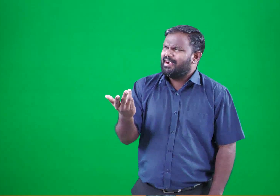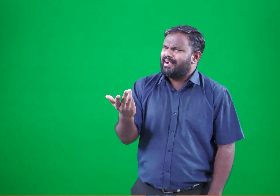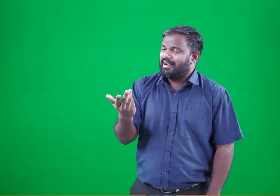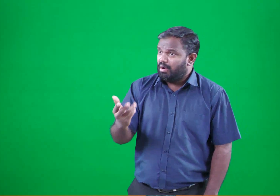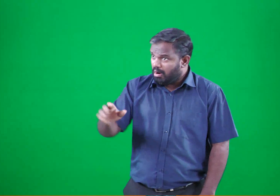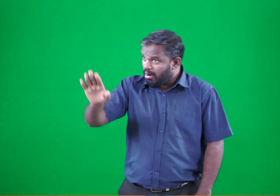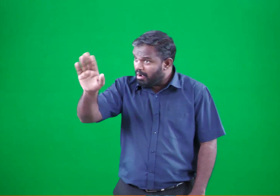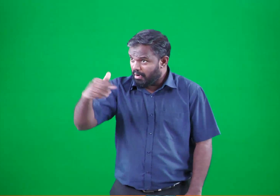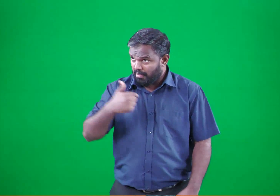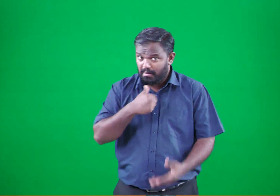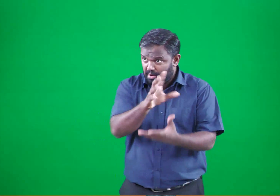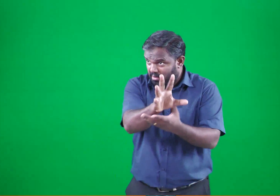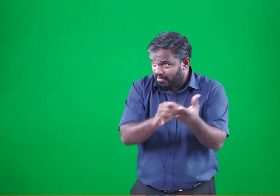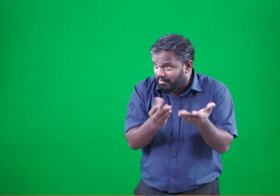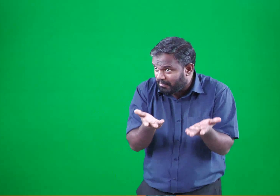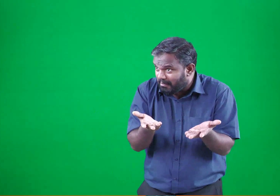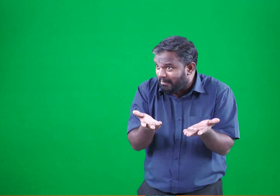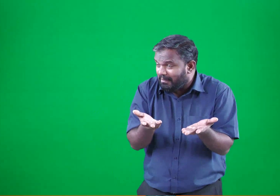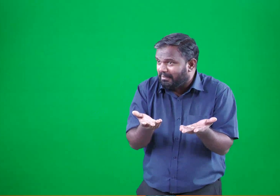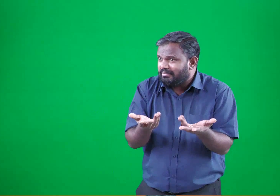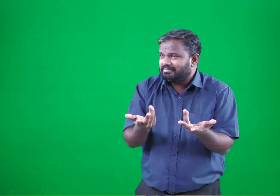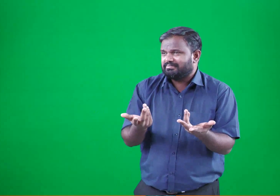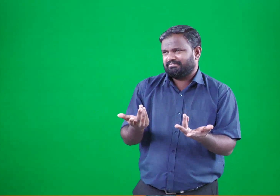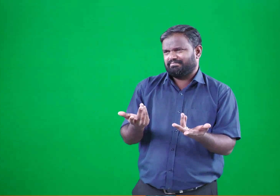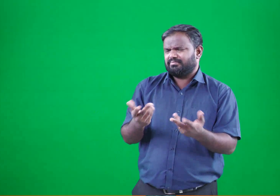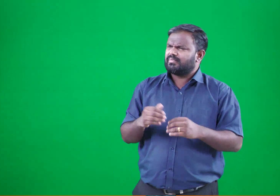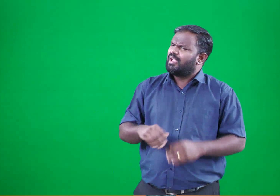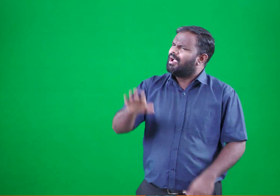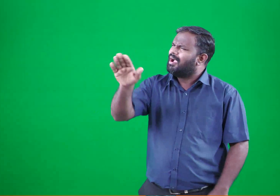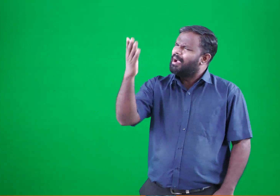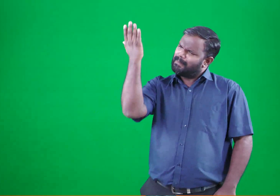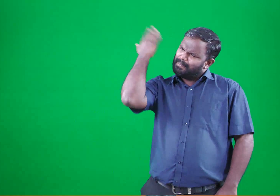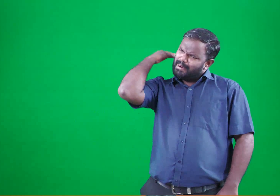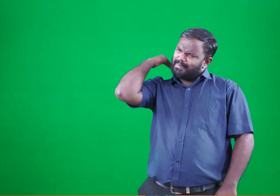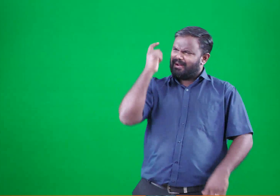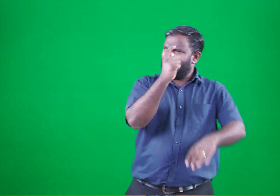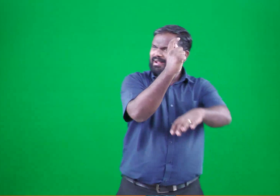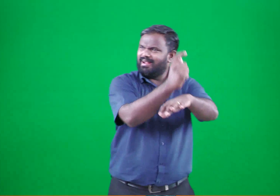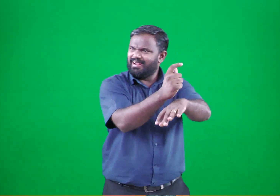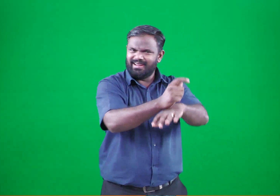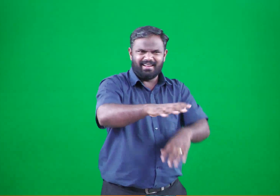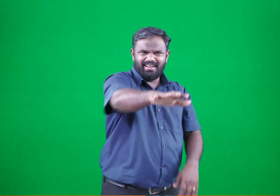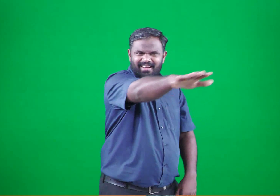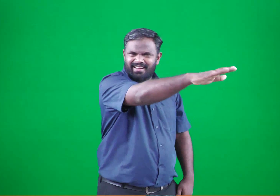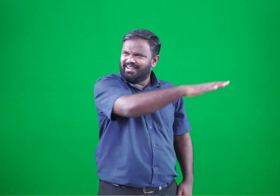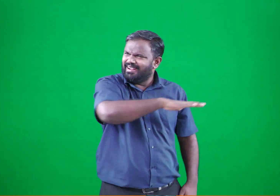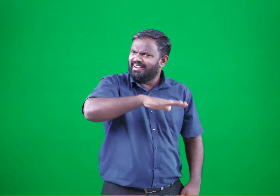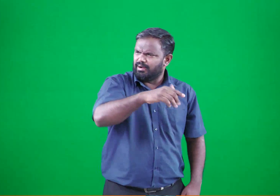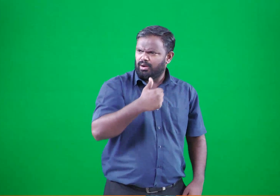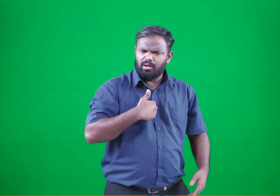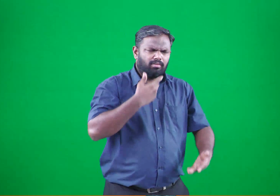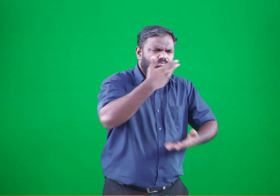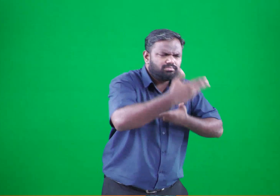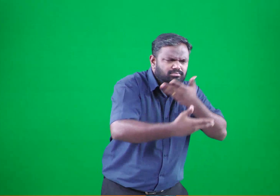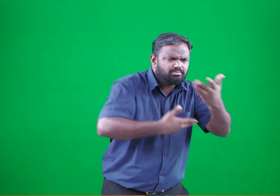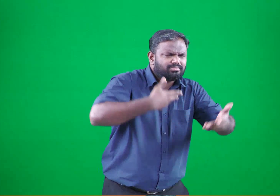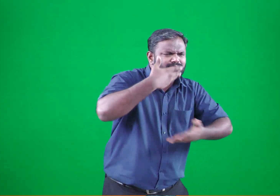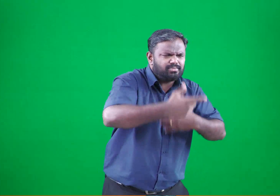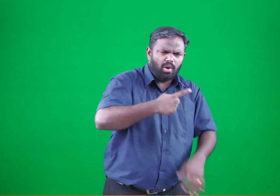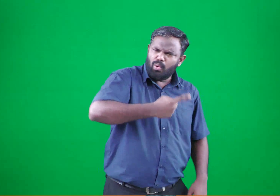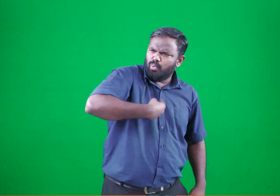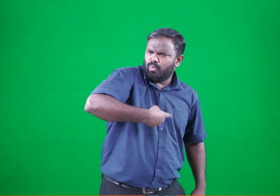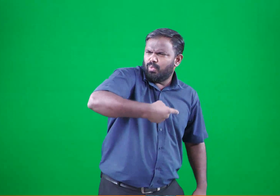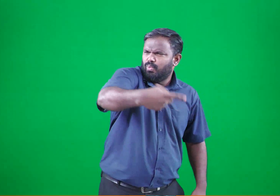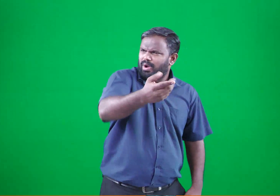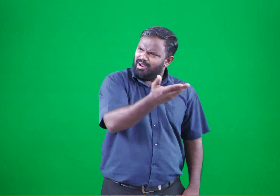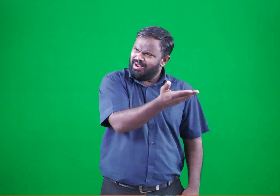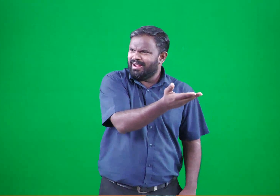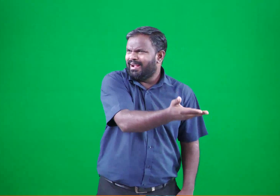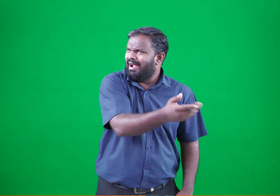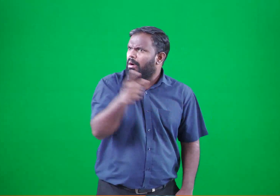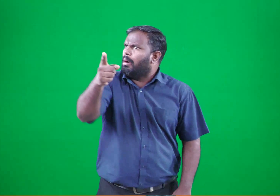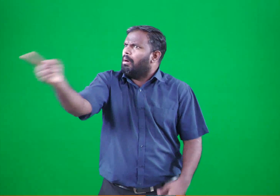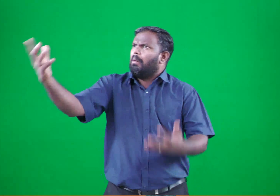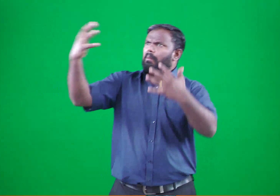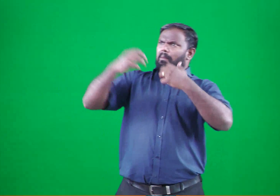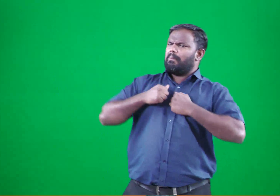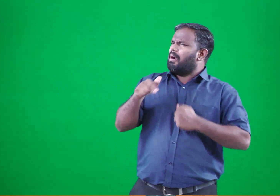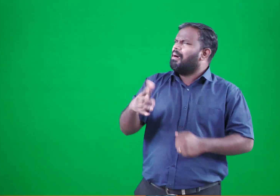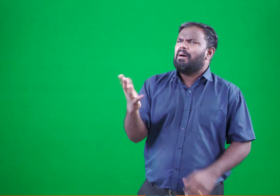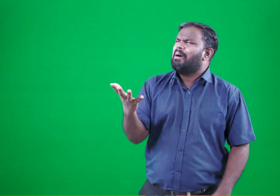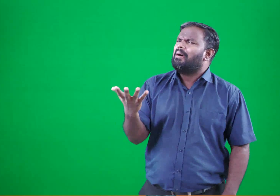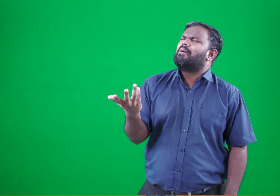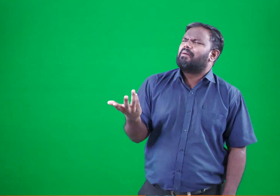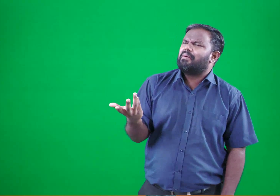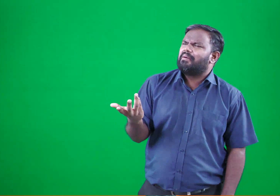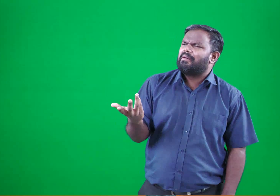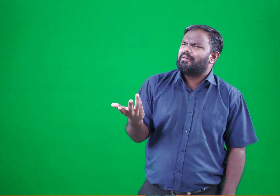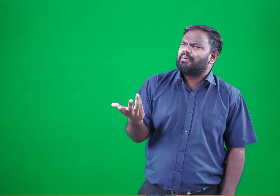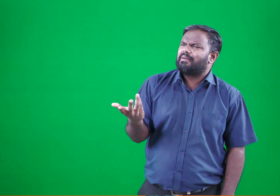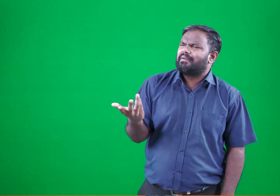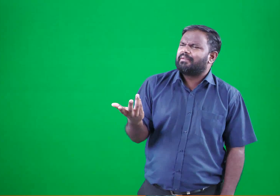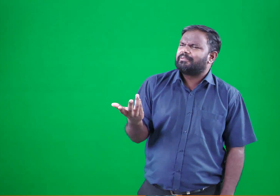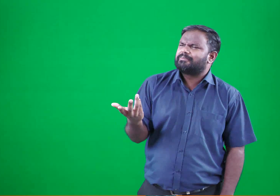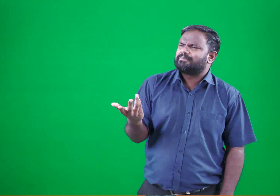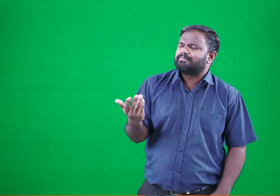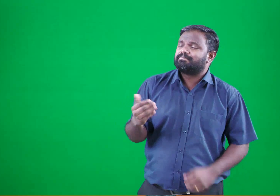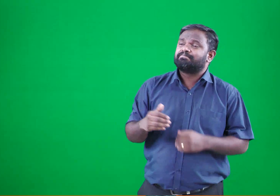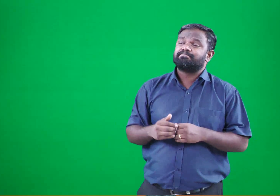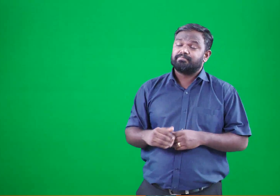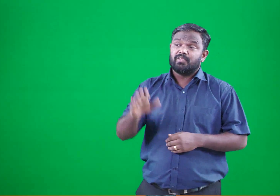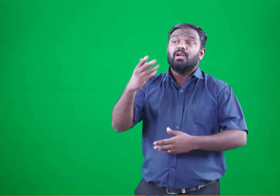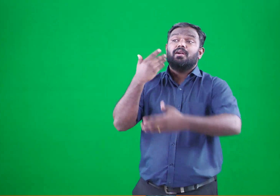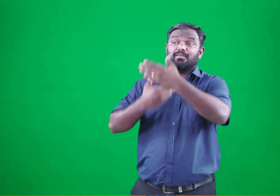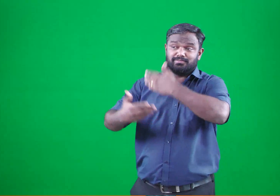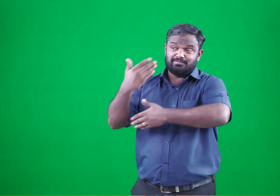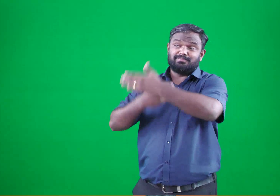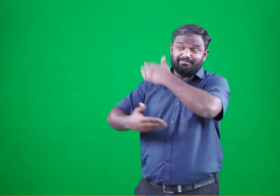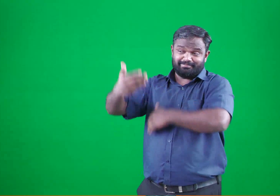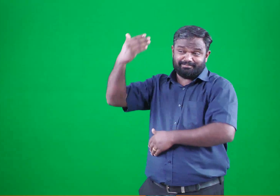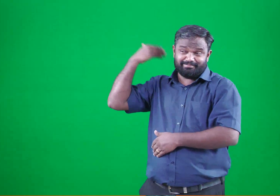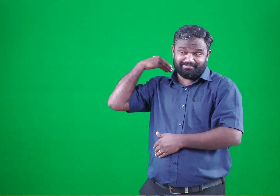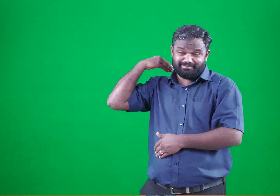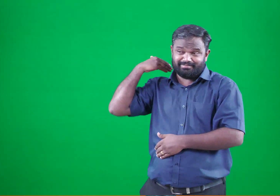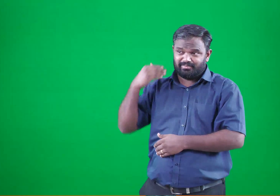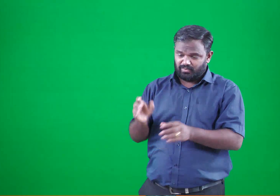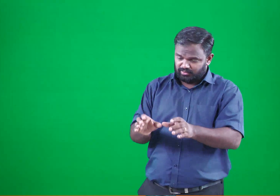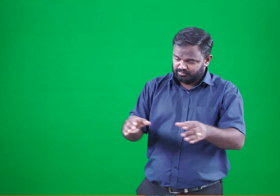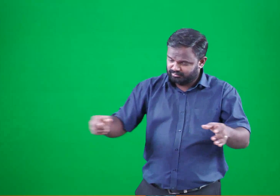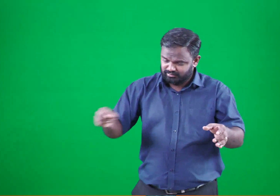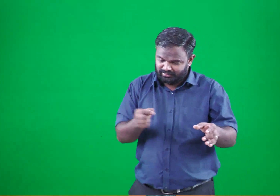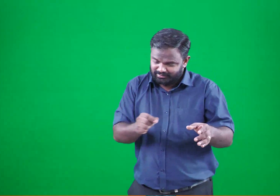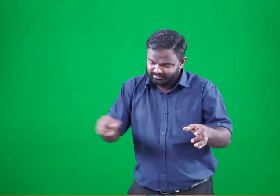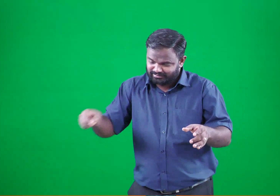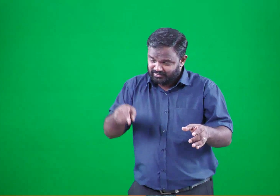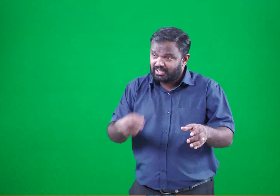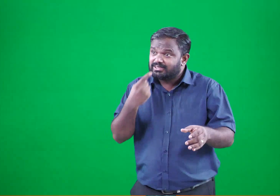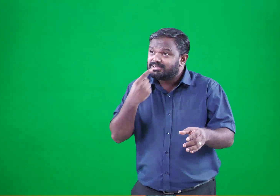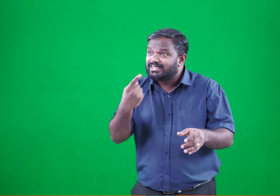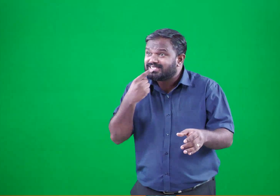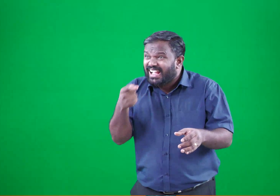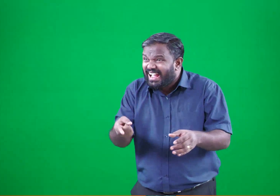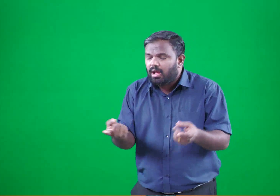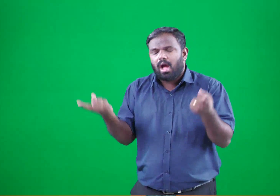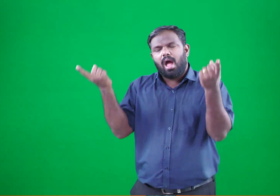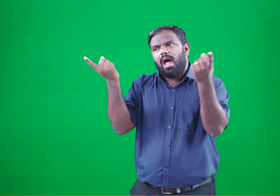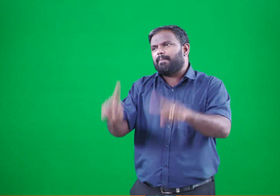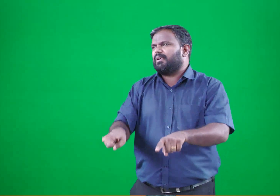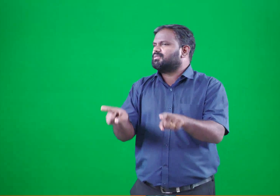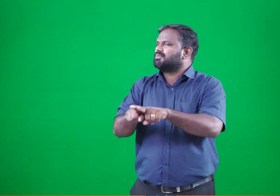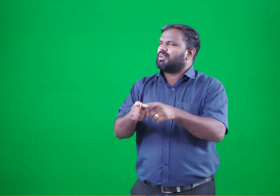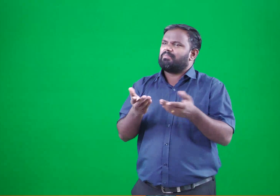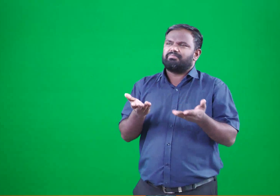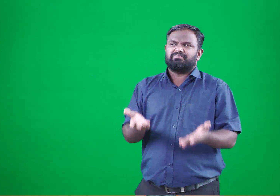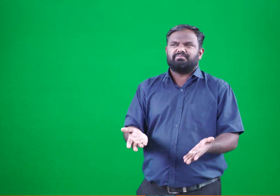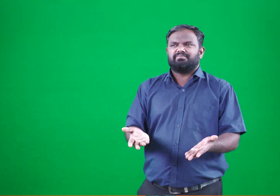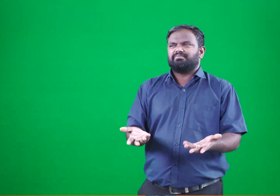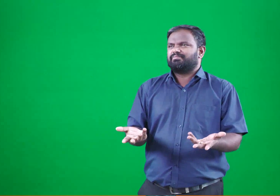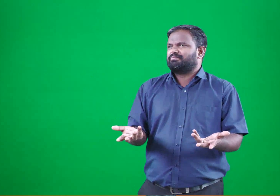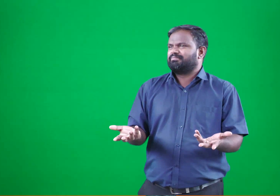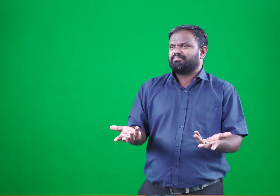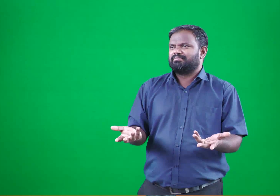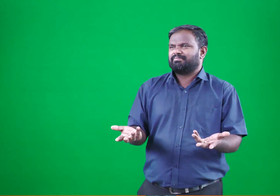Every day I was with you, teaching in the temple courts, and you did not arrest Me.